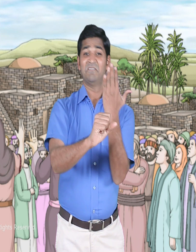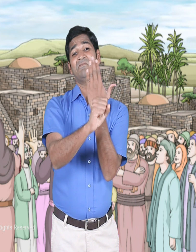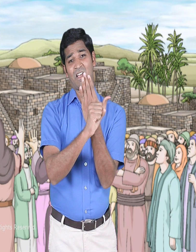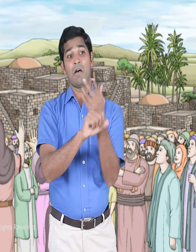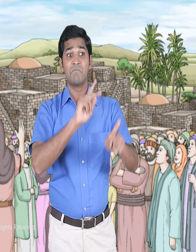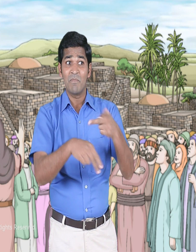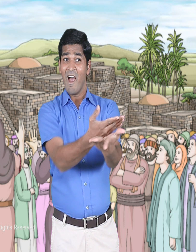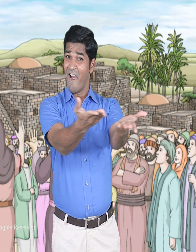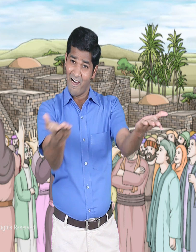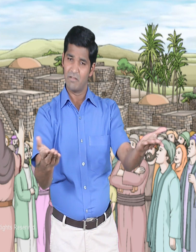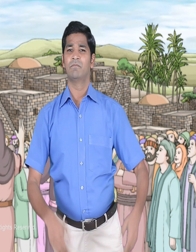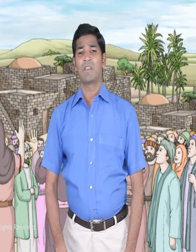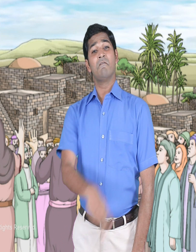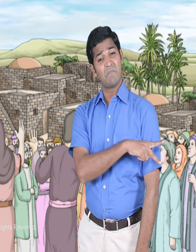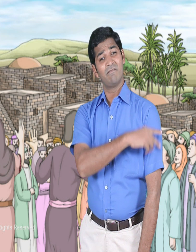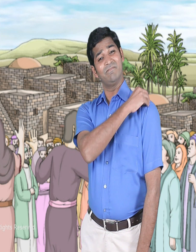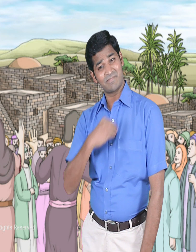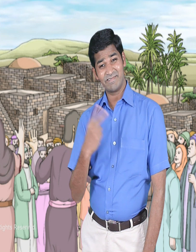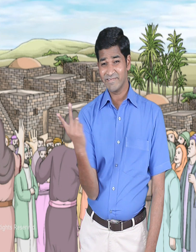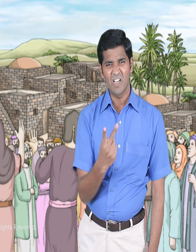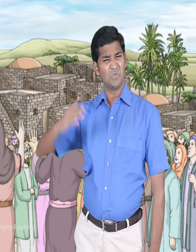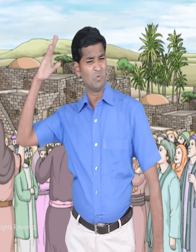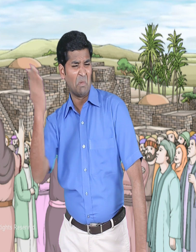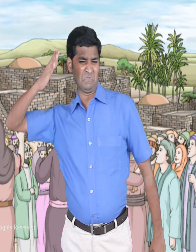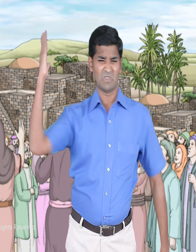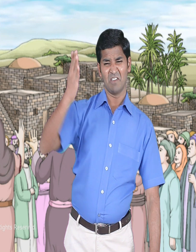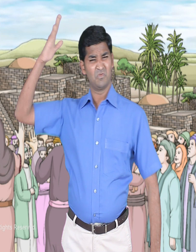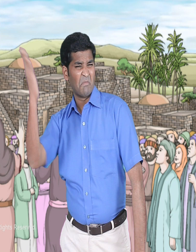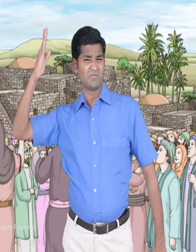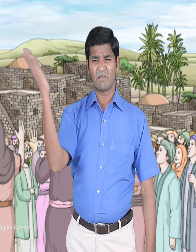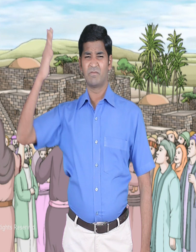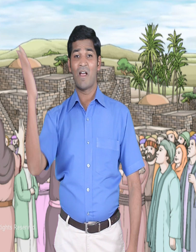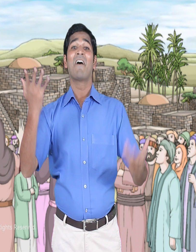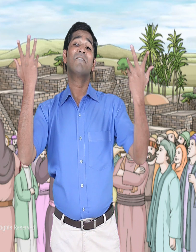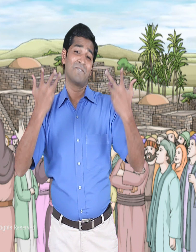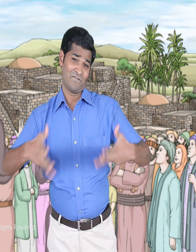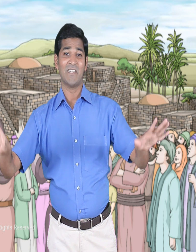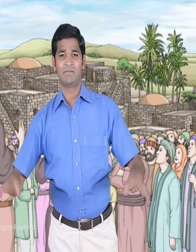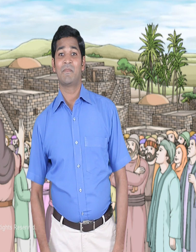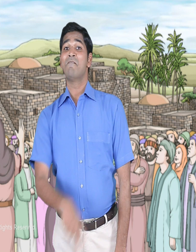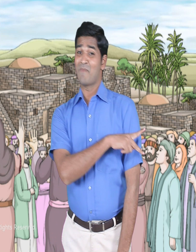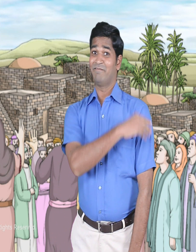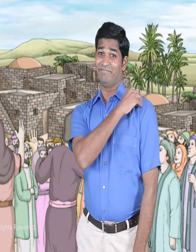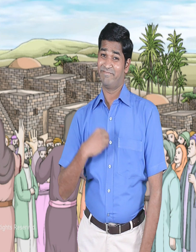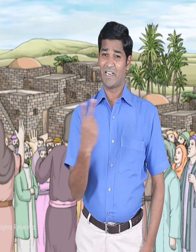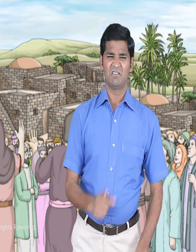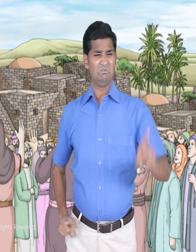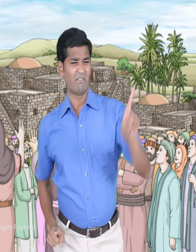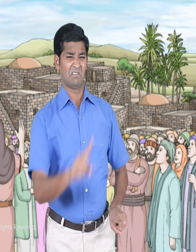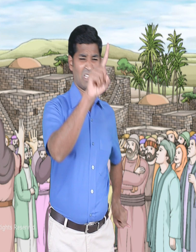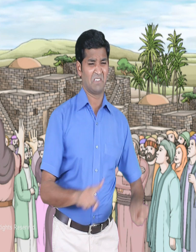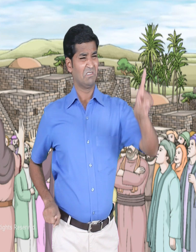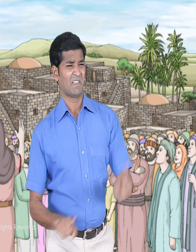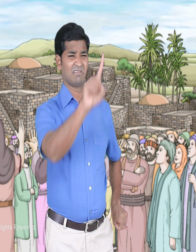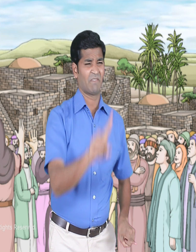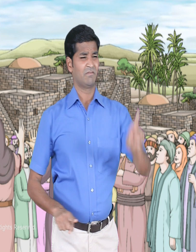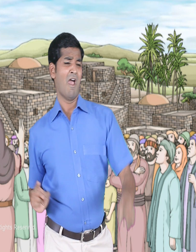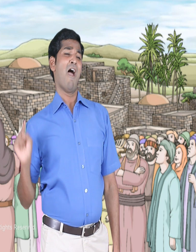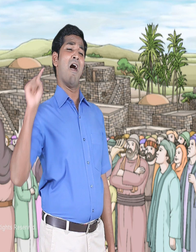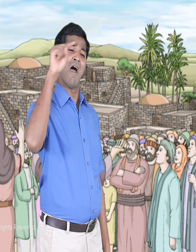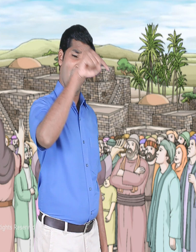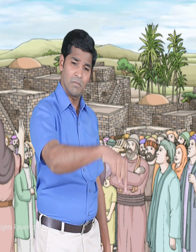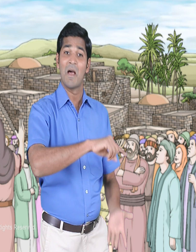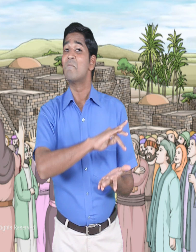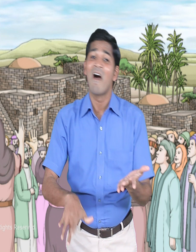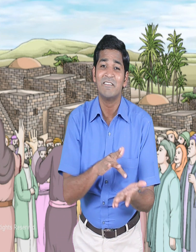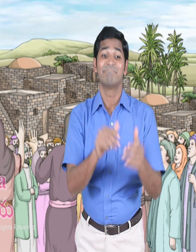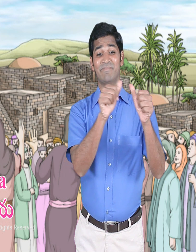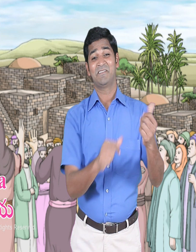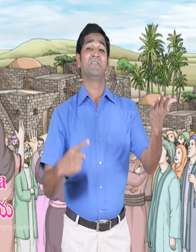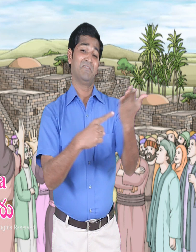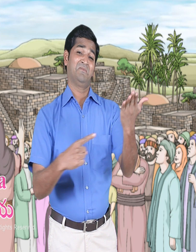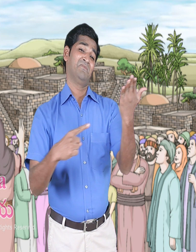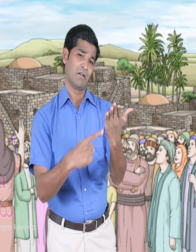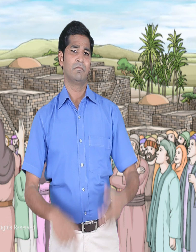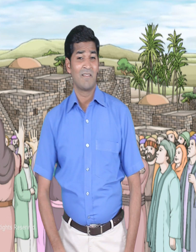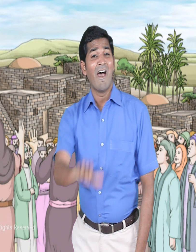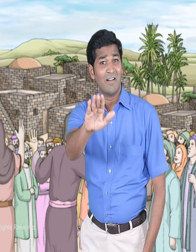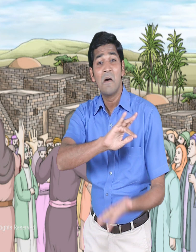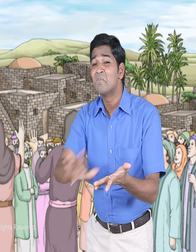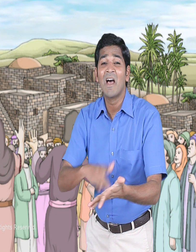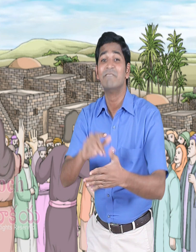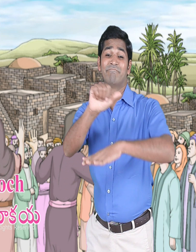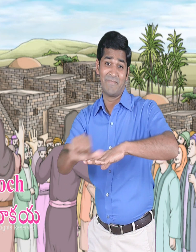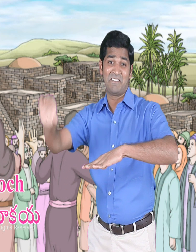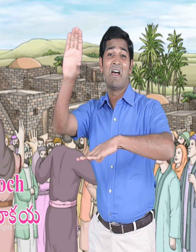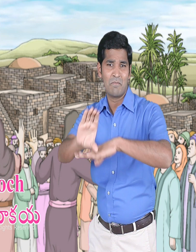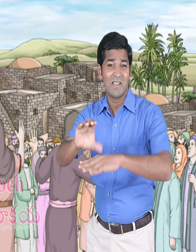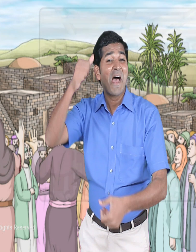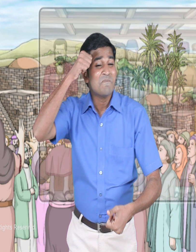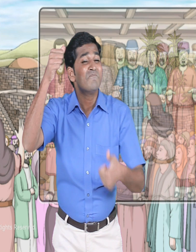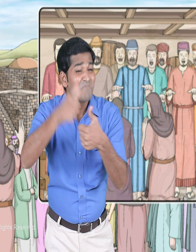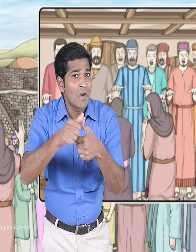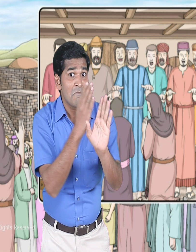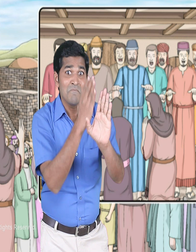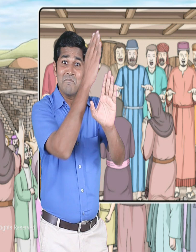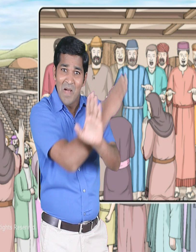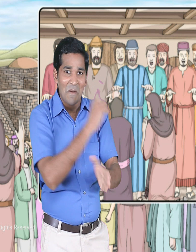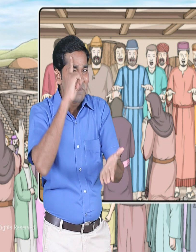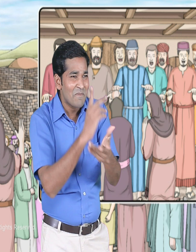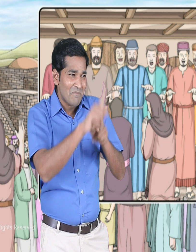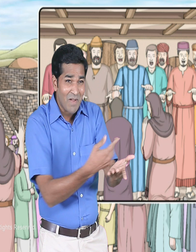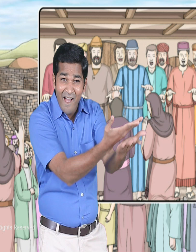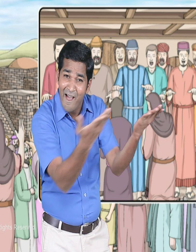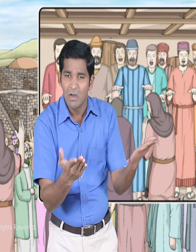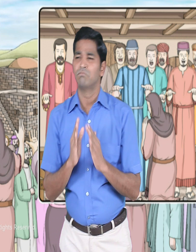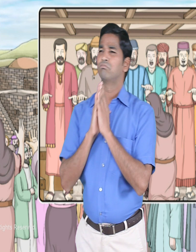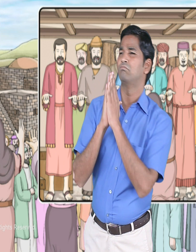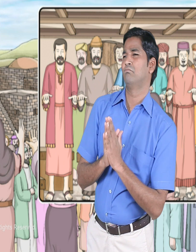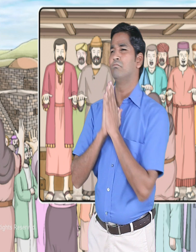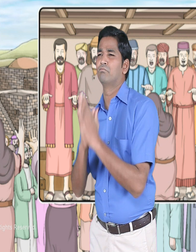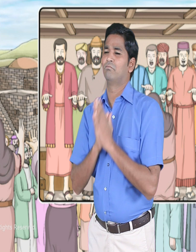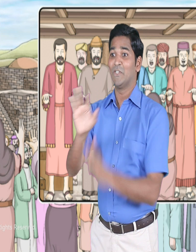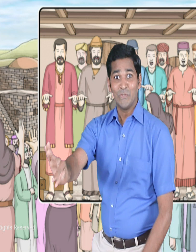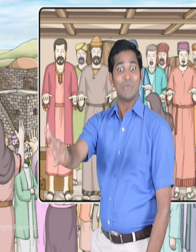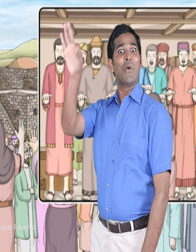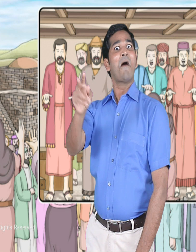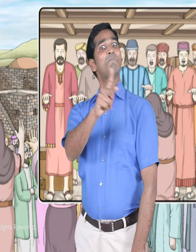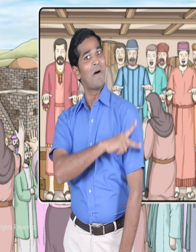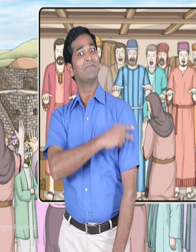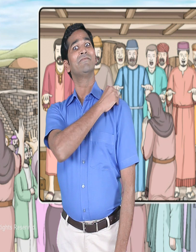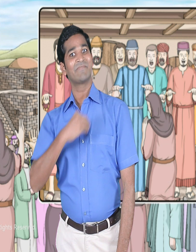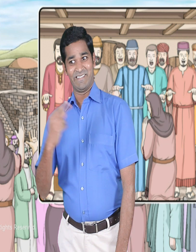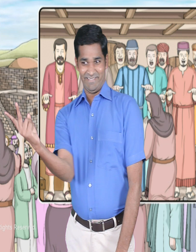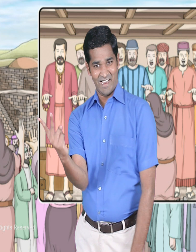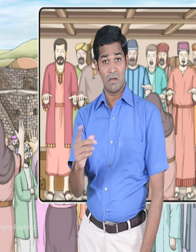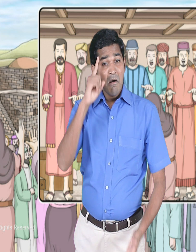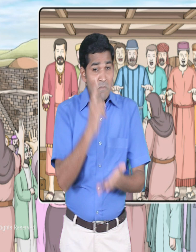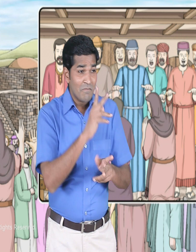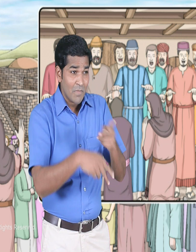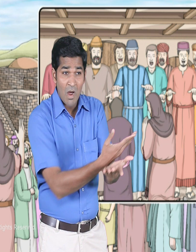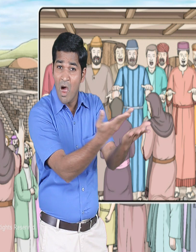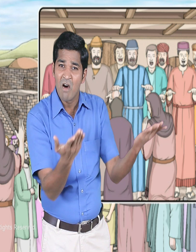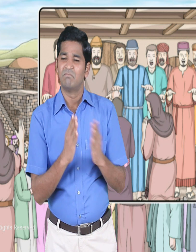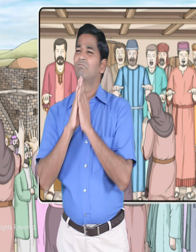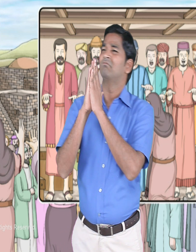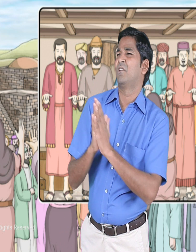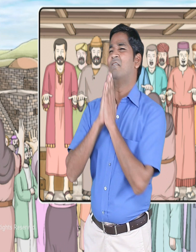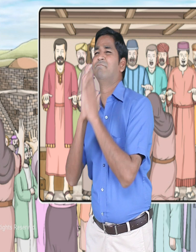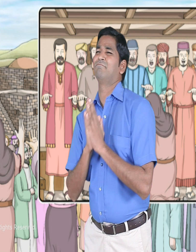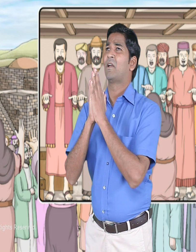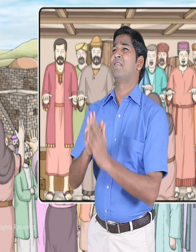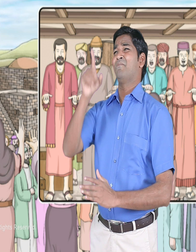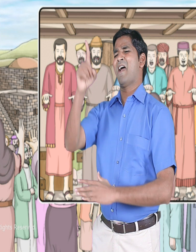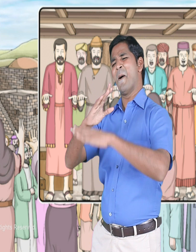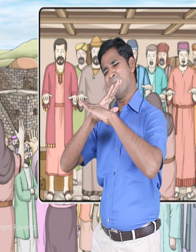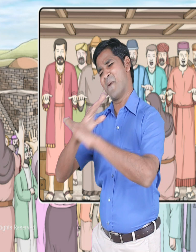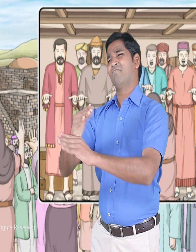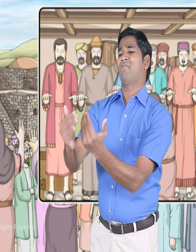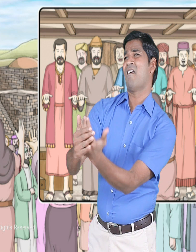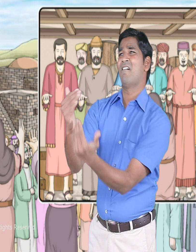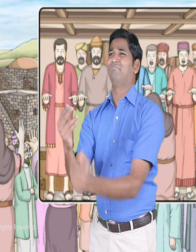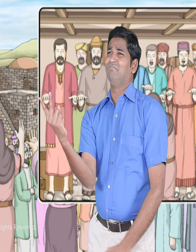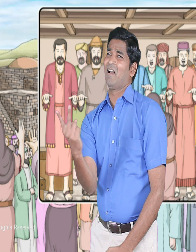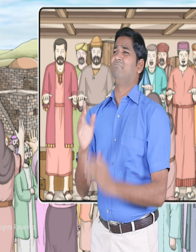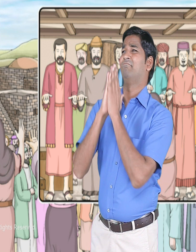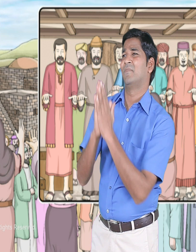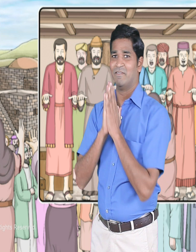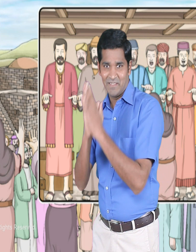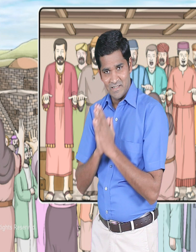And when they had spoken the word in Perga, they went down to Attalia.